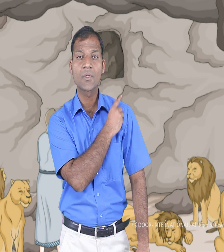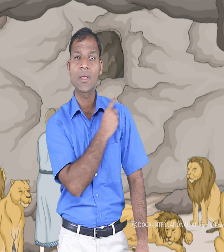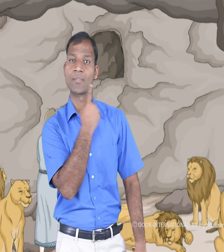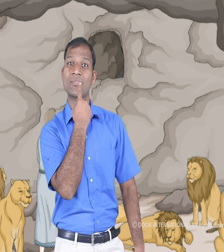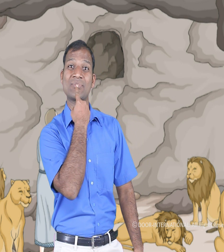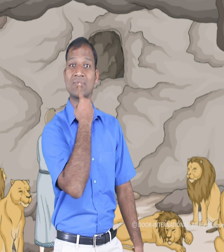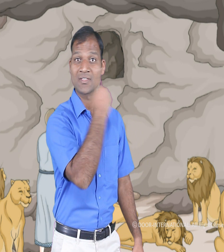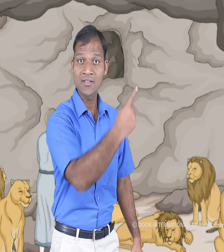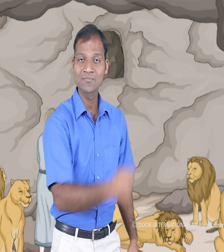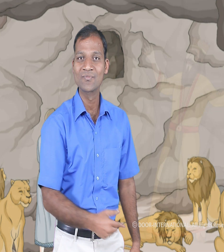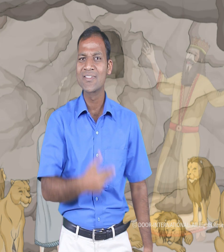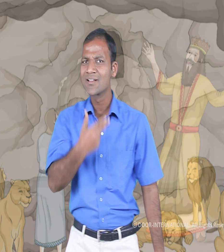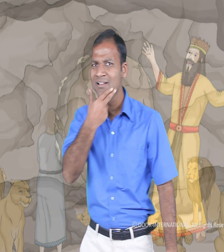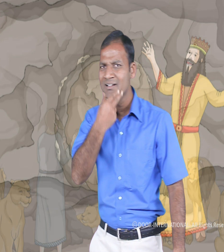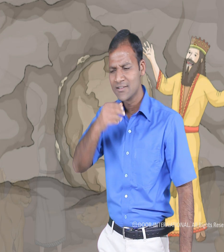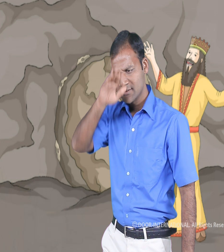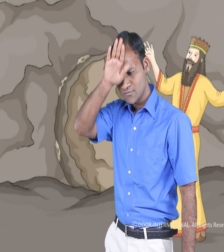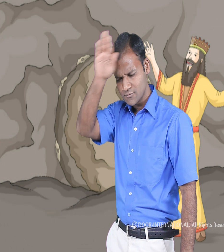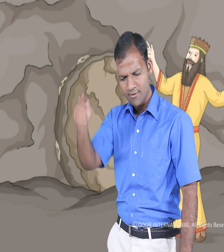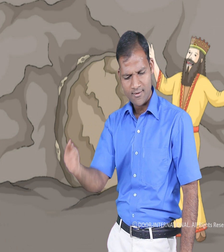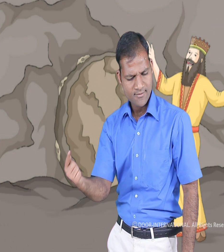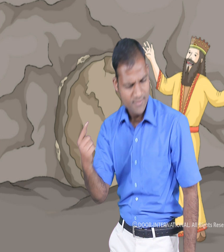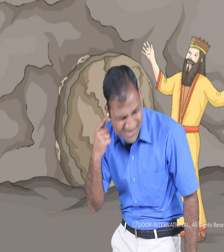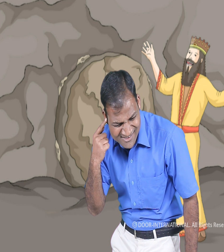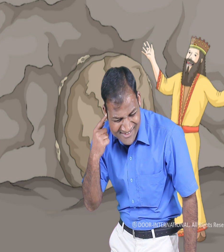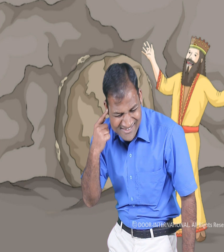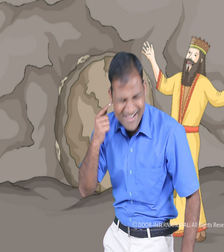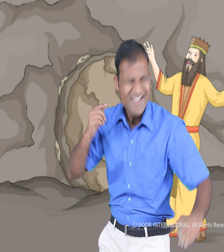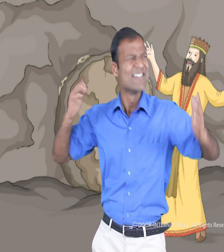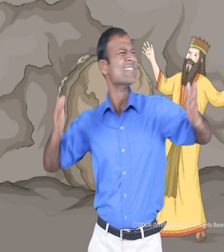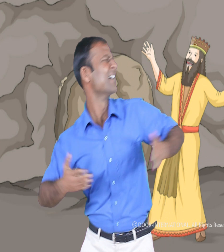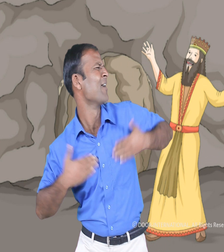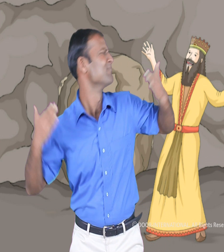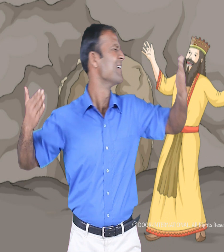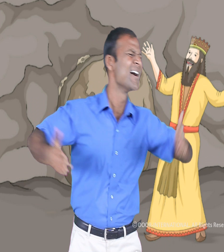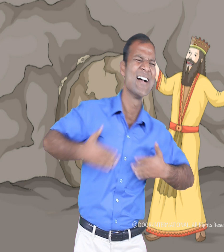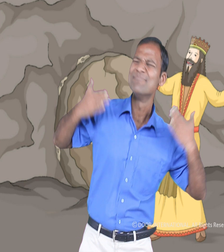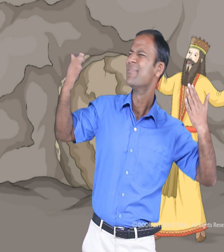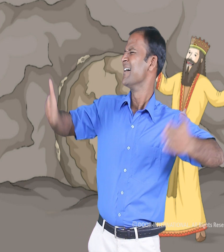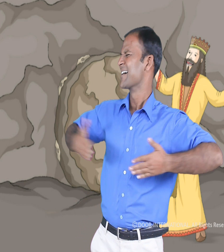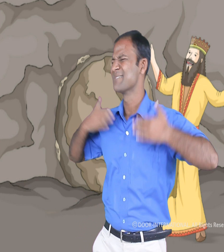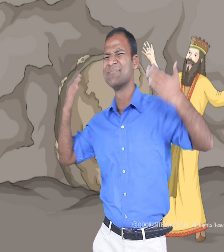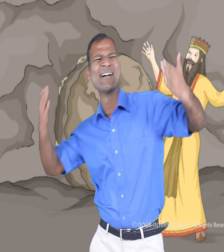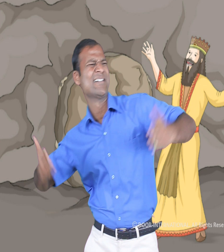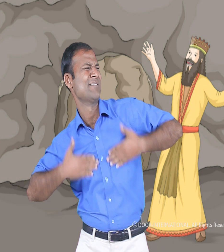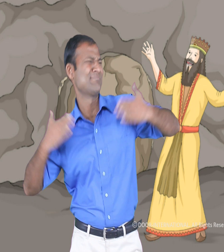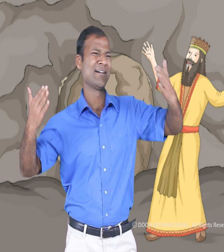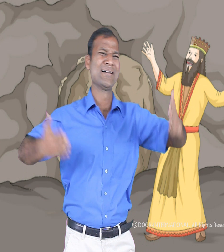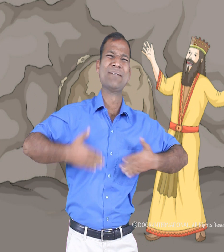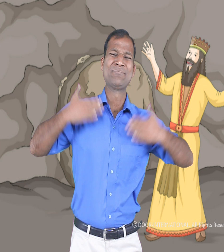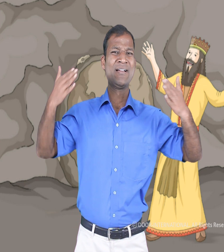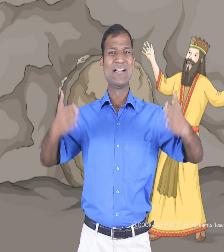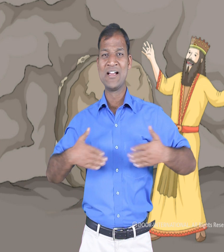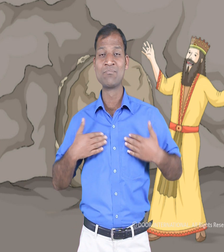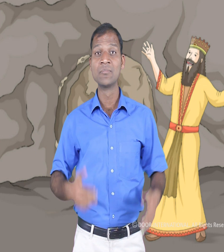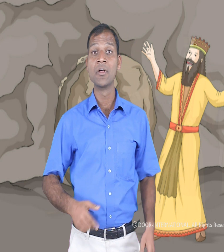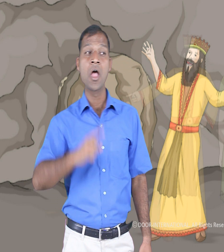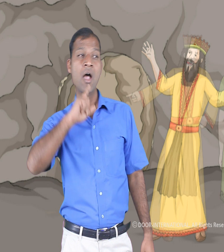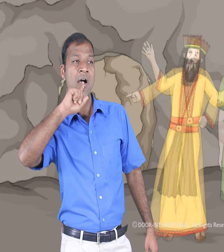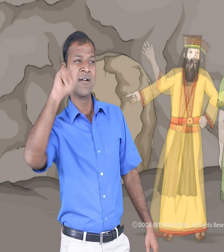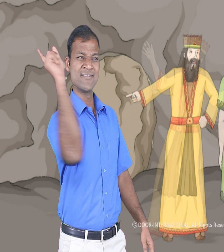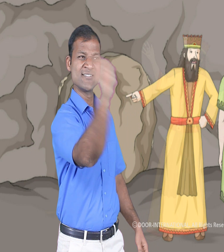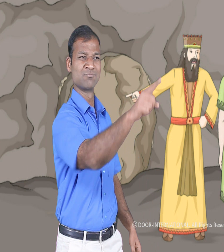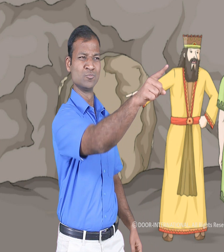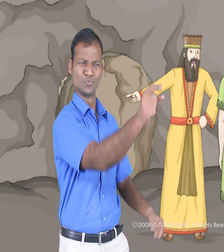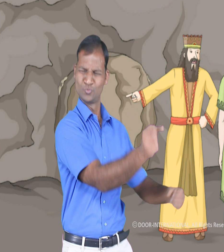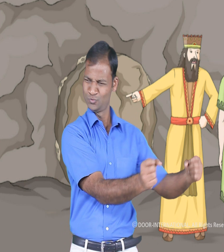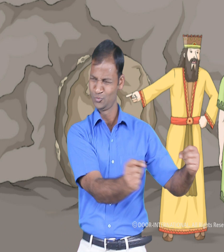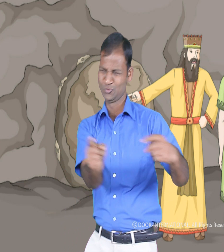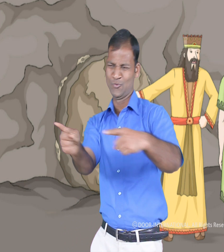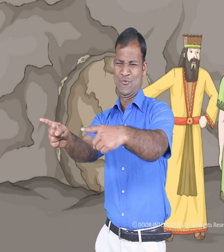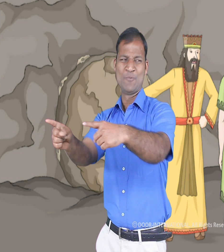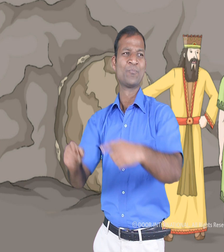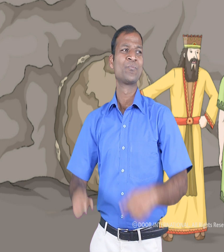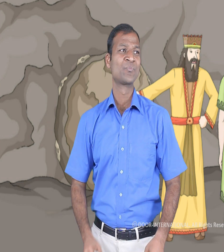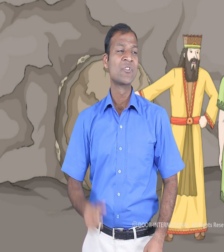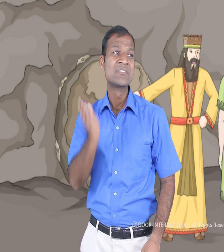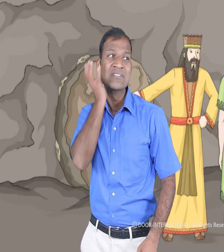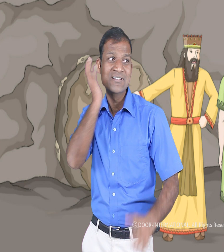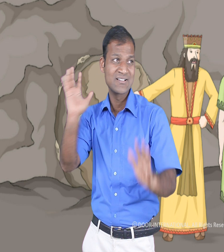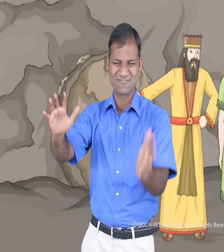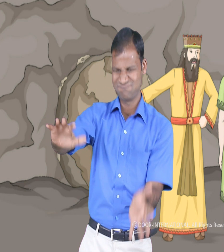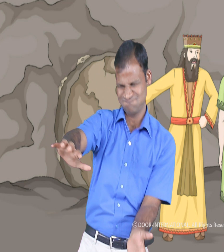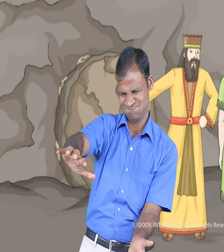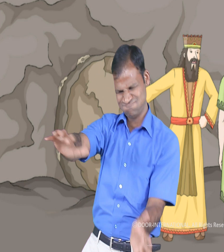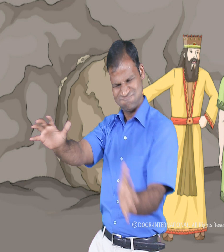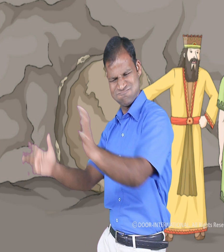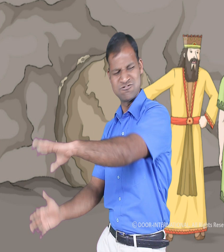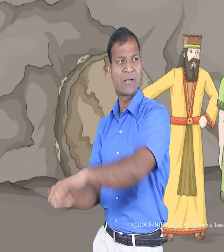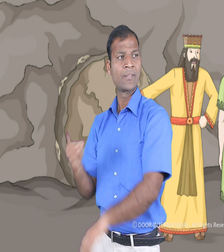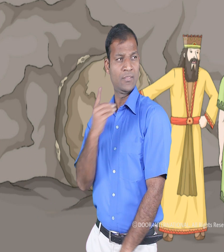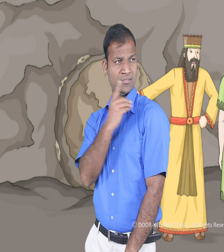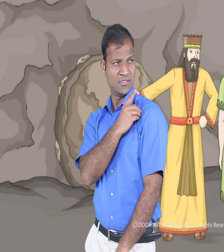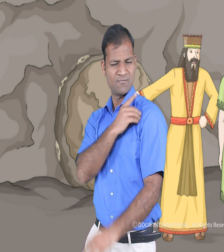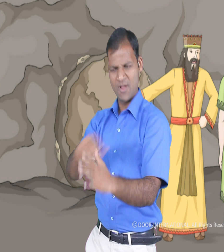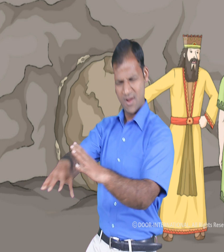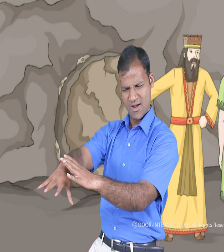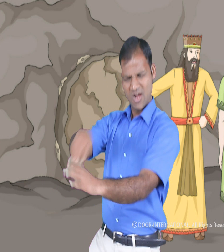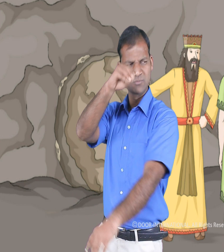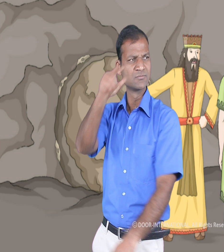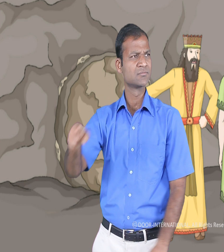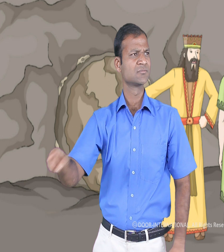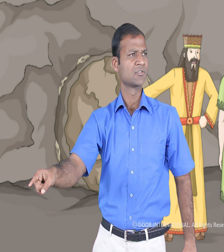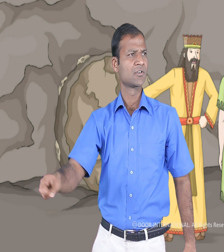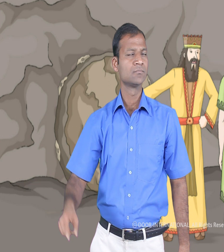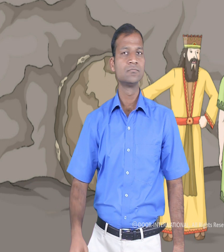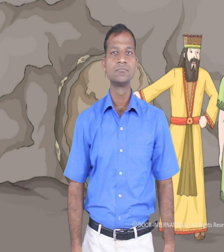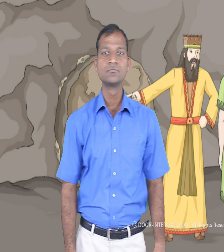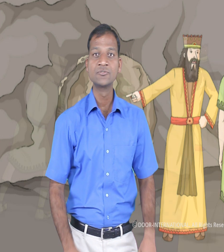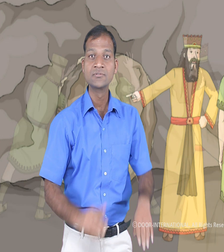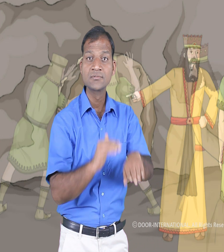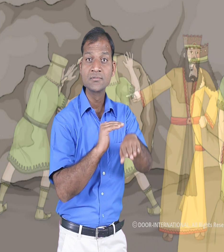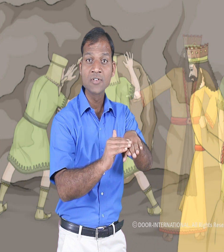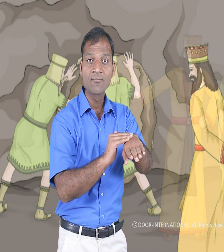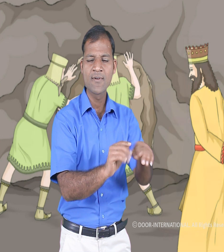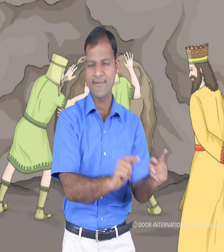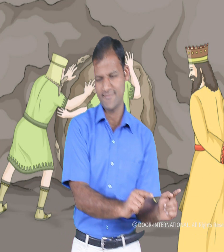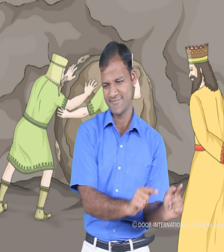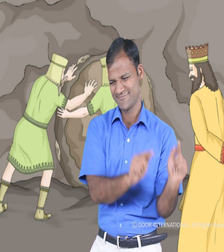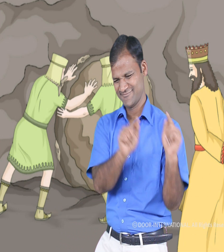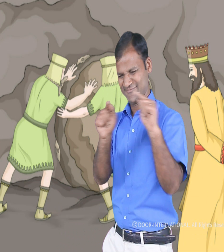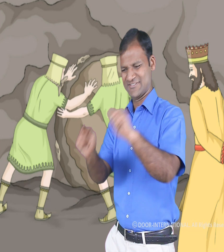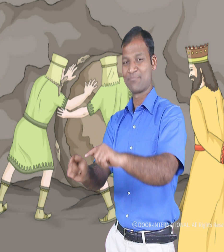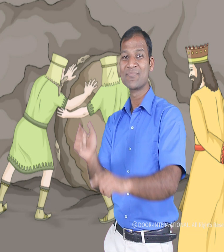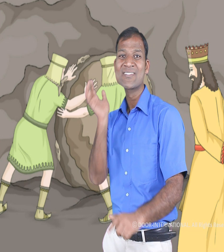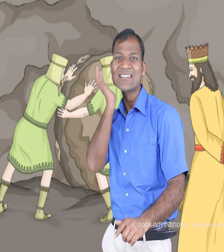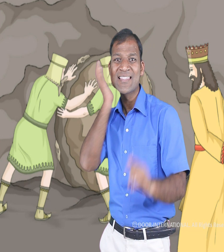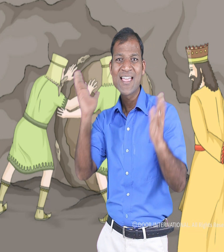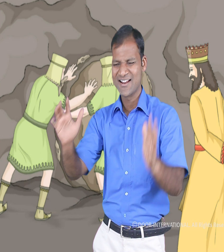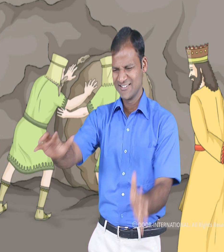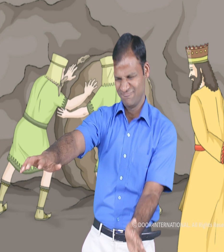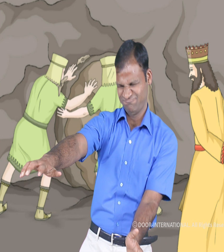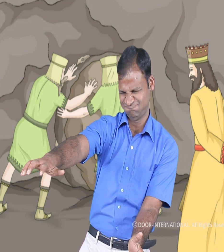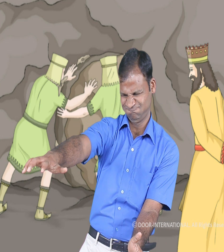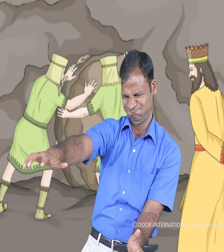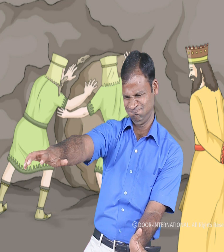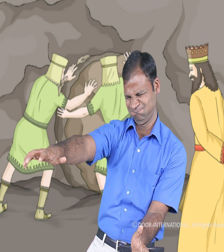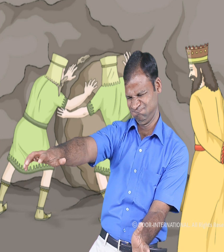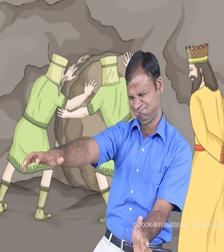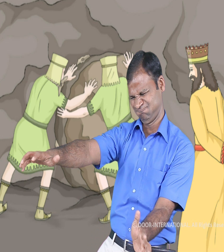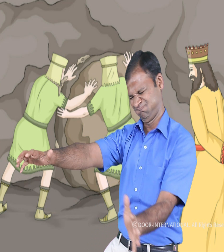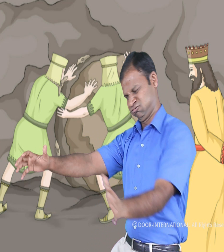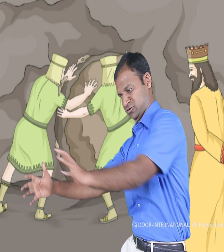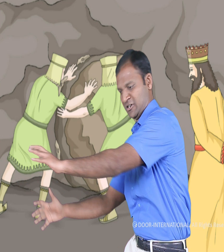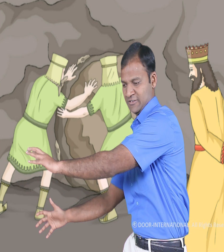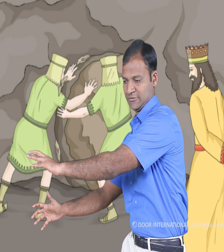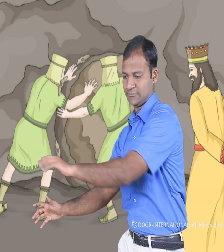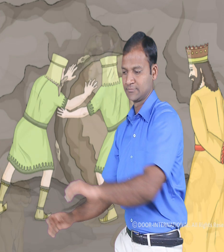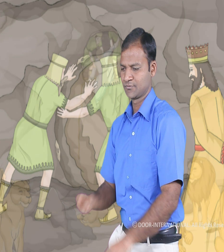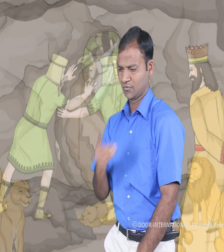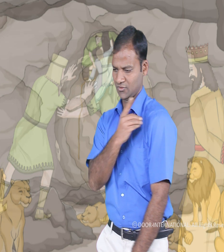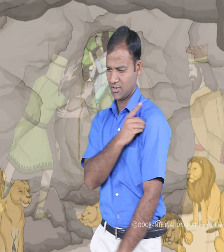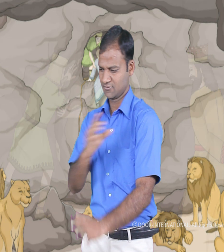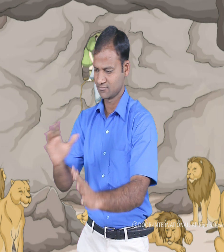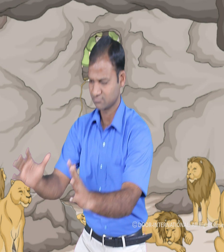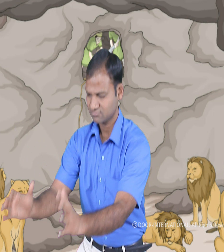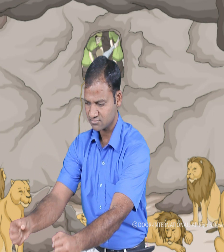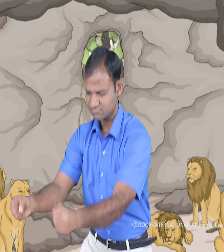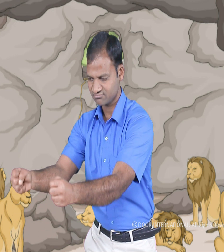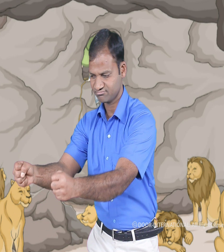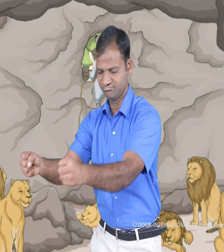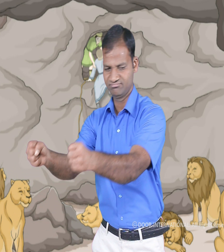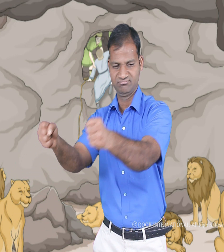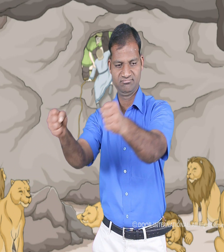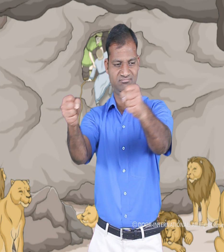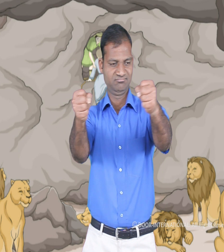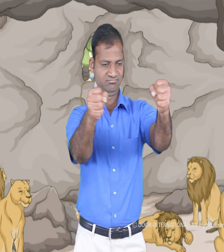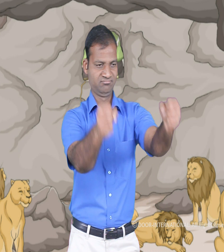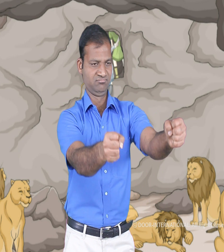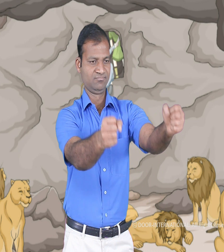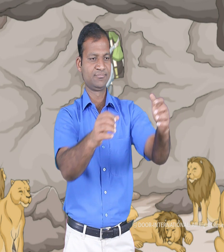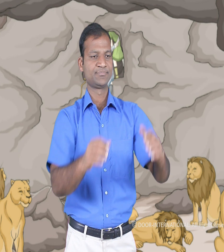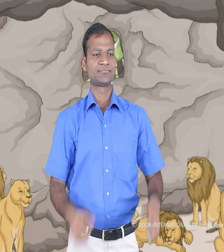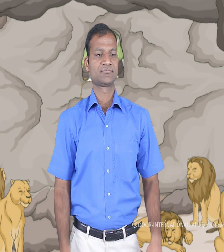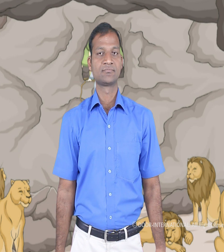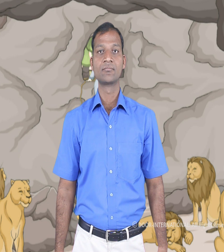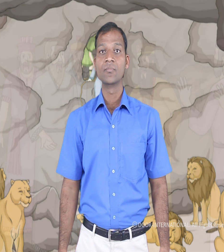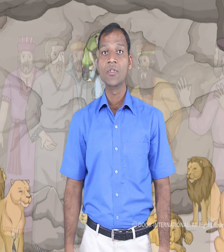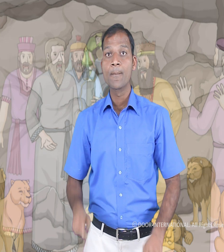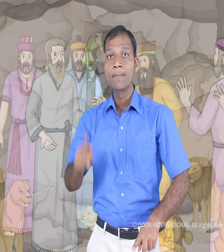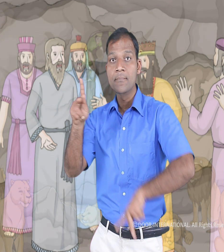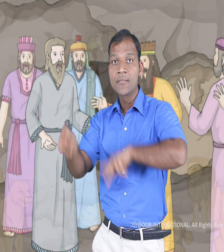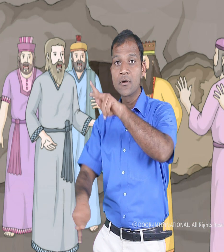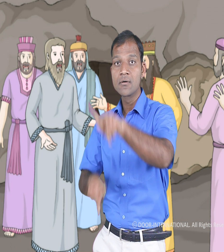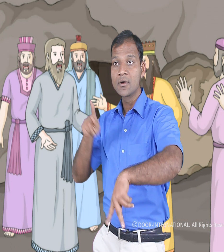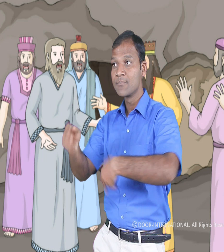The king was overjoyed and gave orders to lift Daniel out of the den, and when Daniel was lifted out of the den, no wounds whatsoever were found on him, because he had trusted in his God.